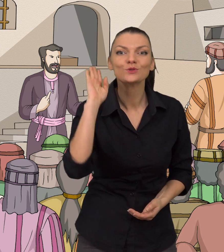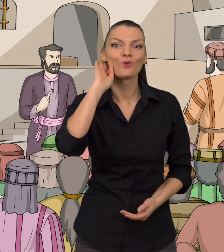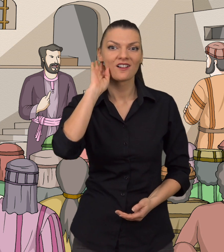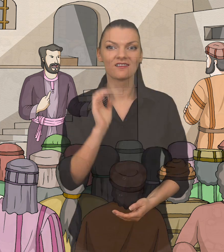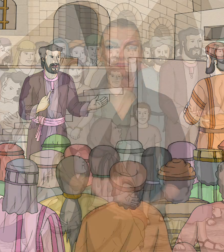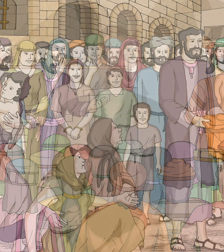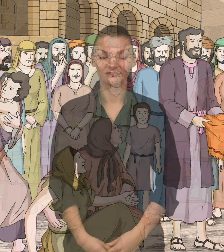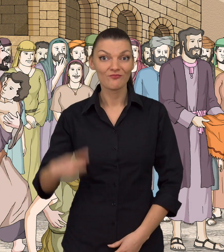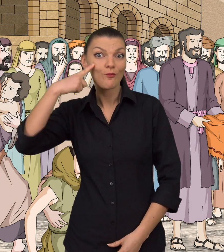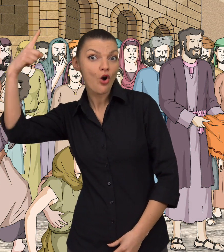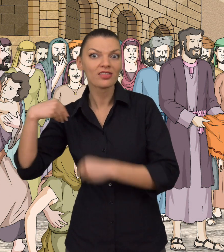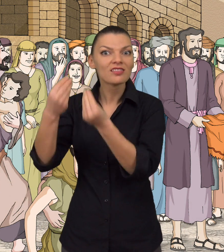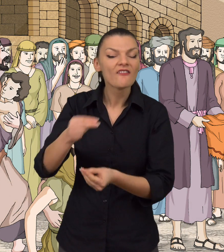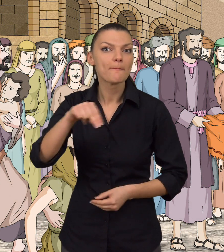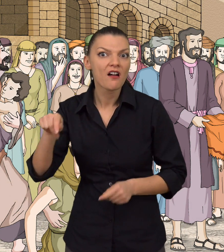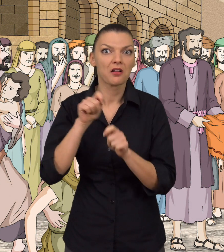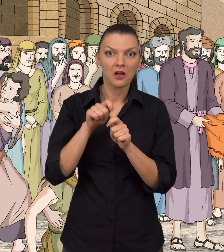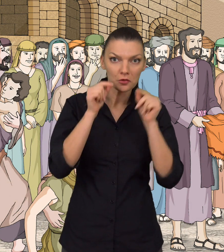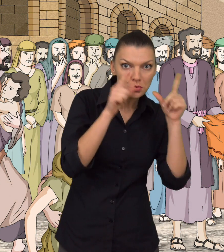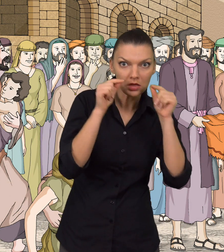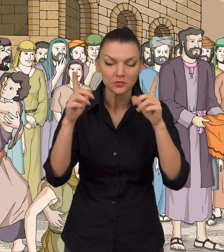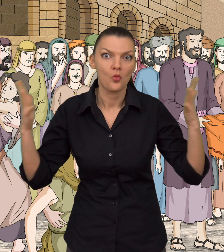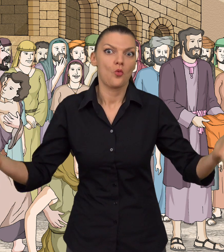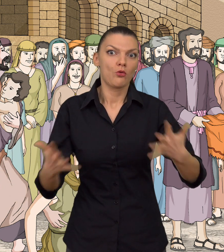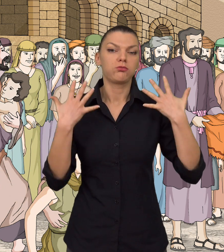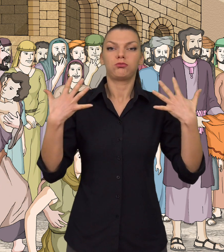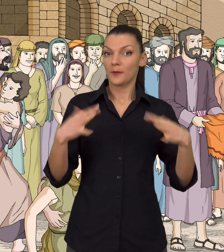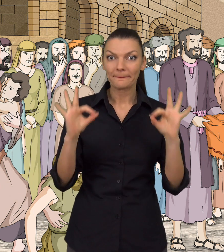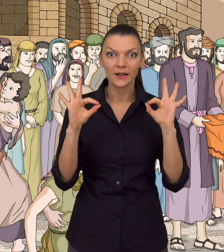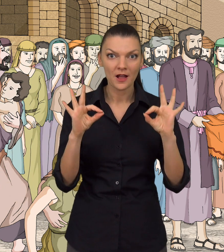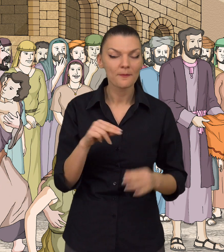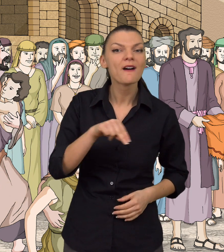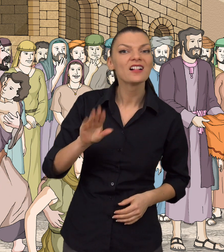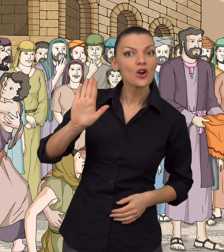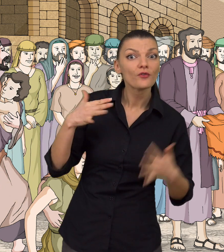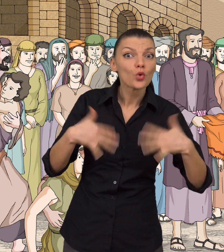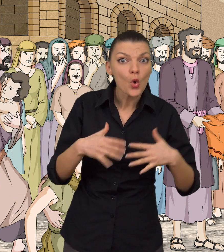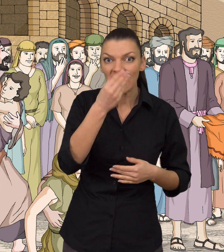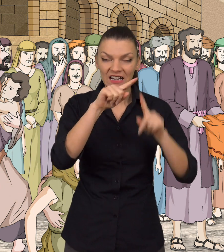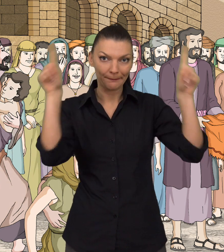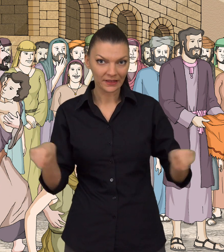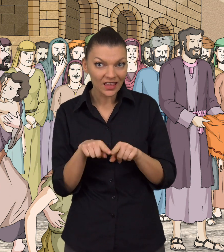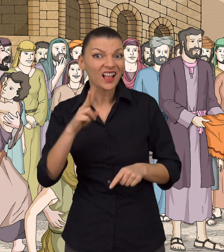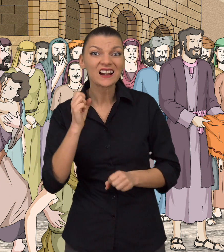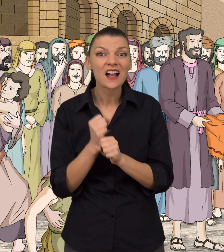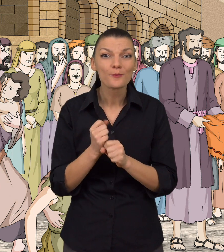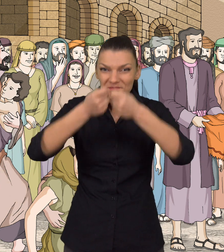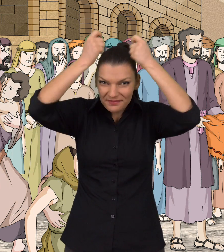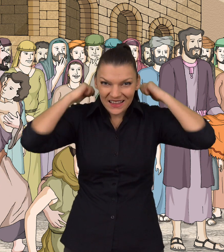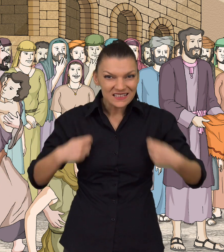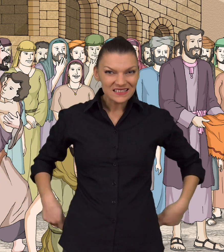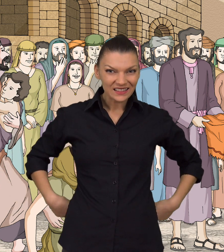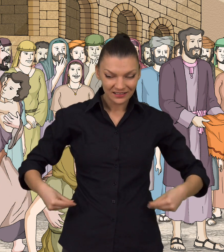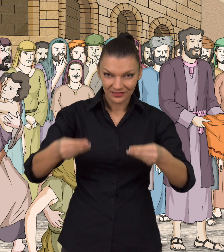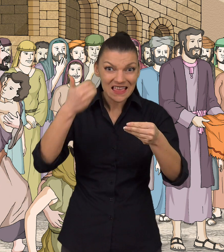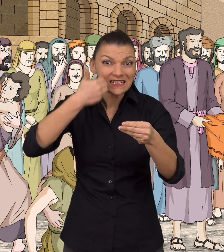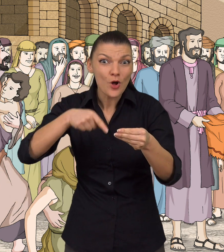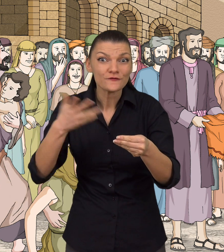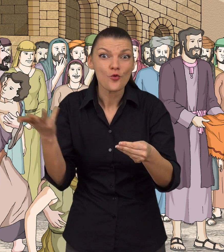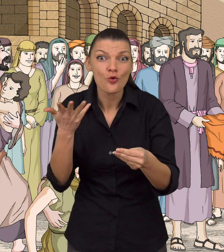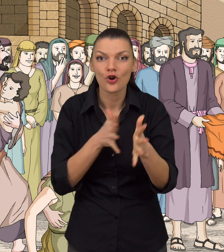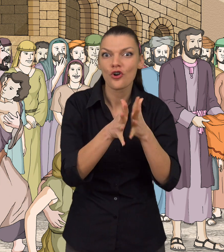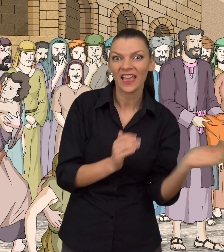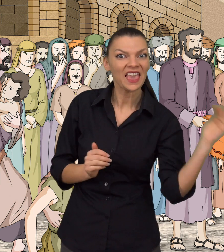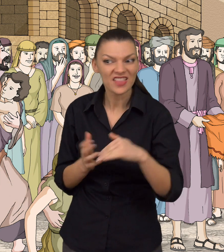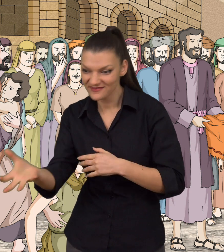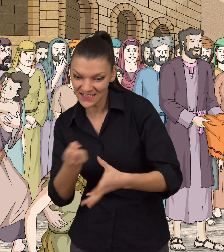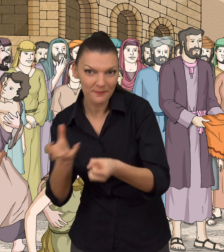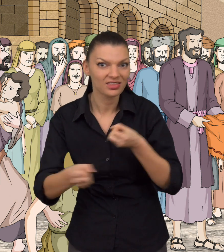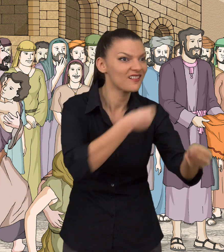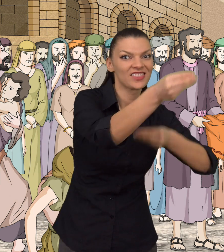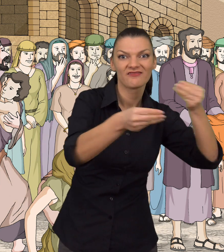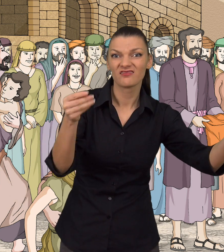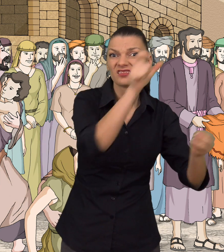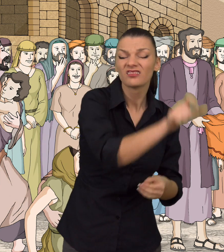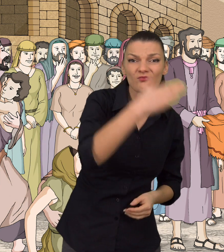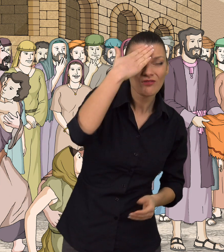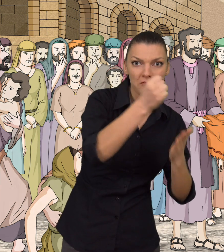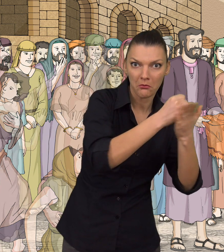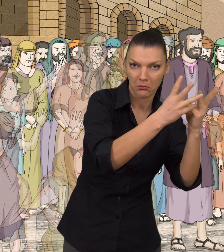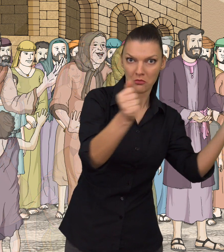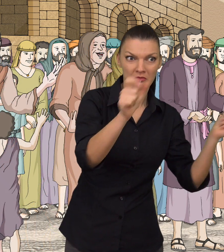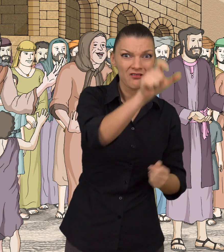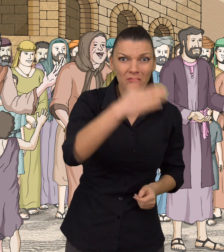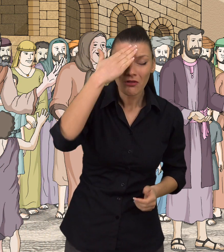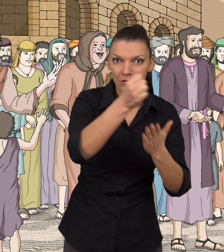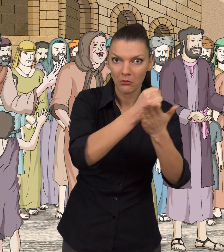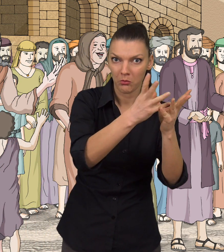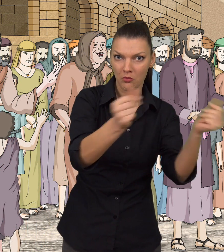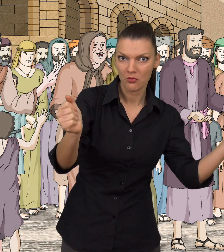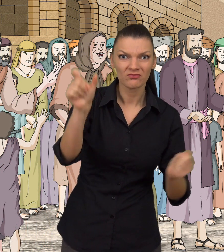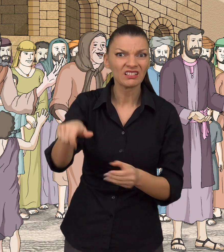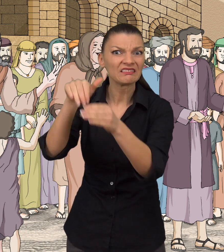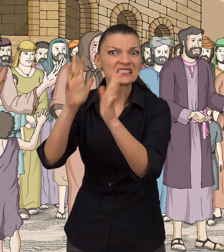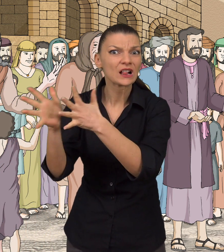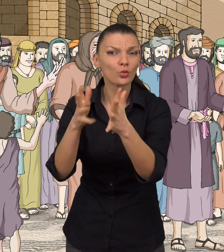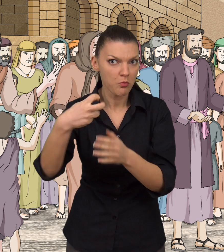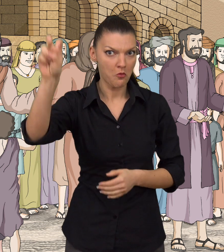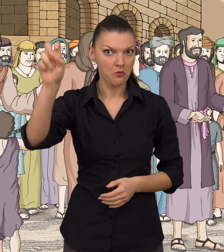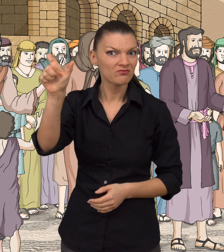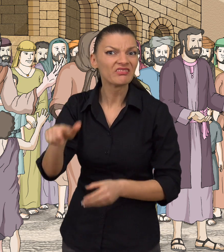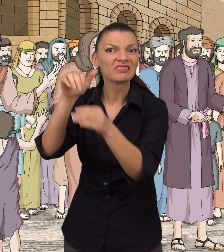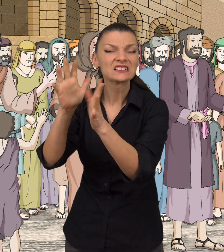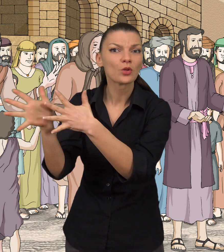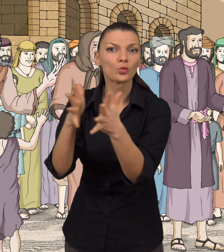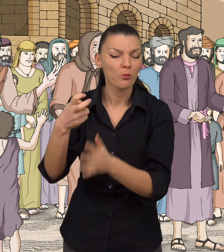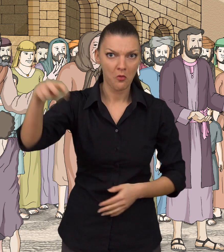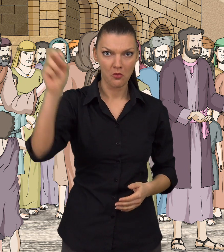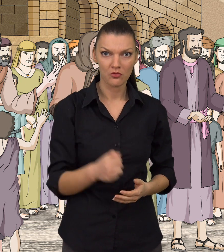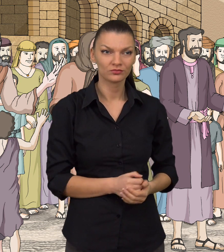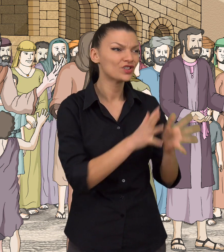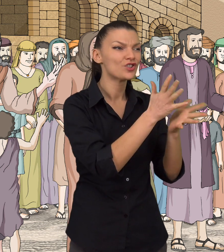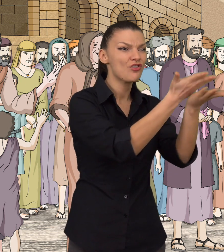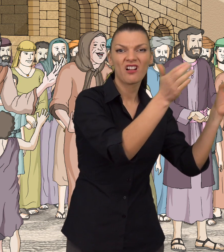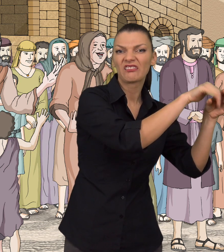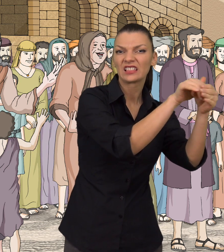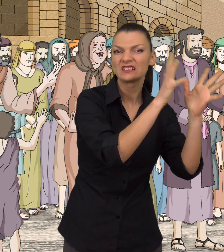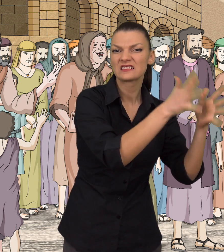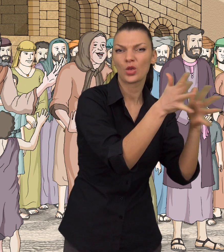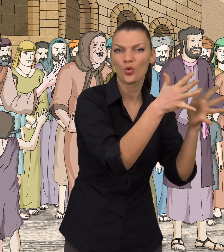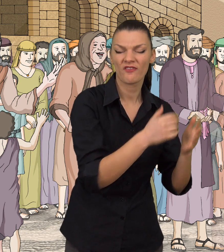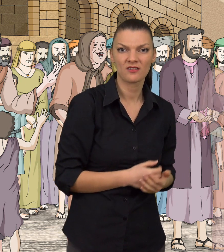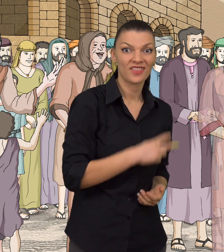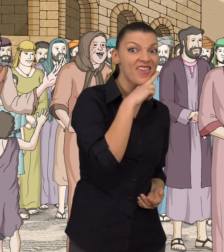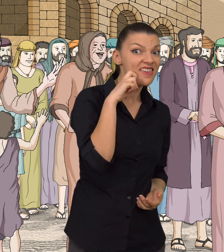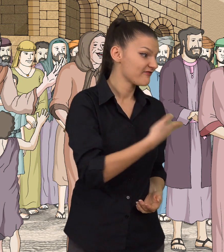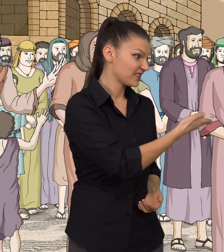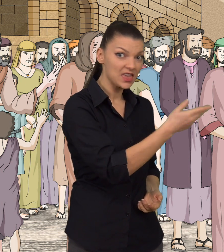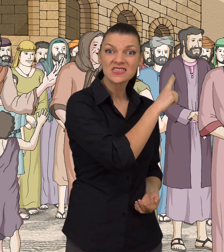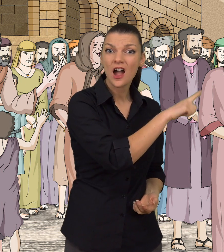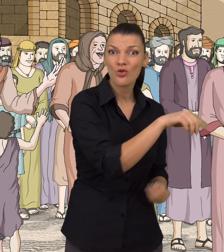God did extraordinary miracles through the hands of Paul, so that even handkerchiefs and aprons that had touched him were taken to the sick, and the diseases and evil spirits left them.